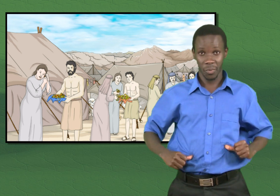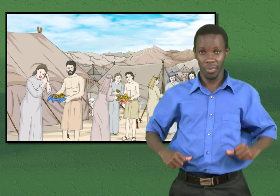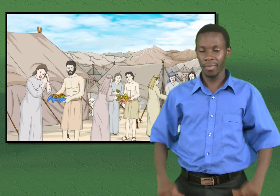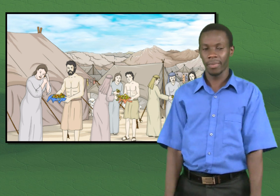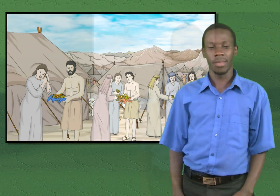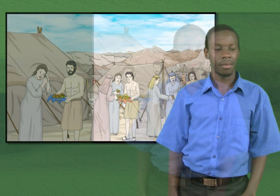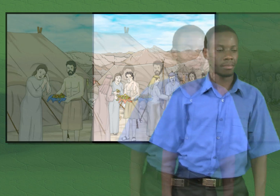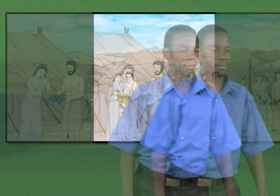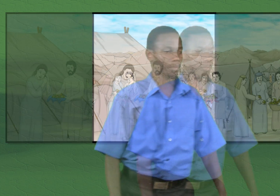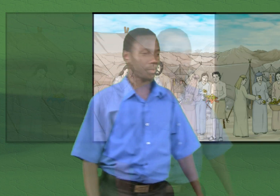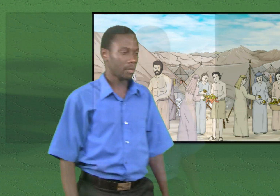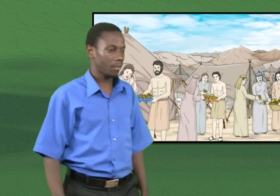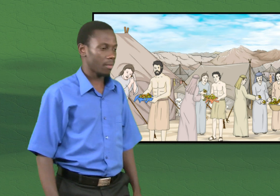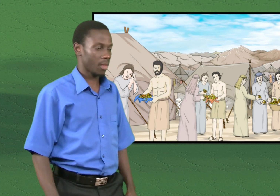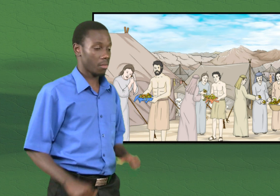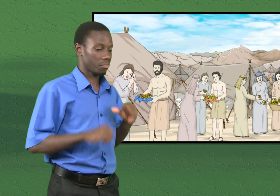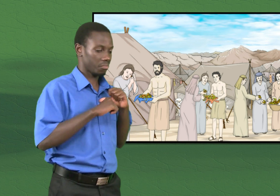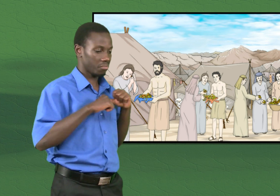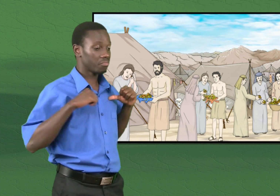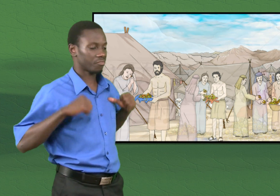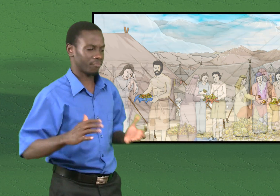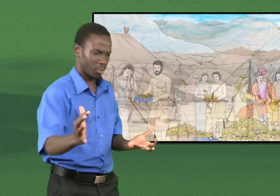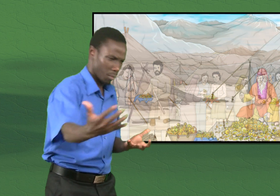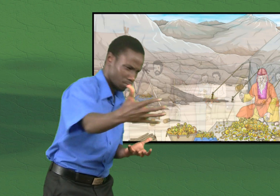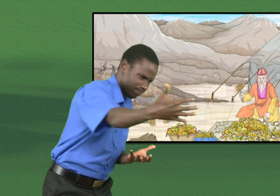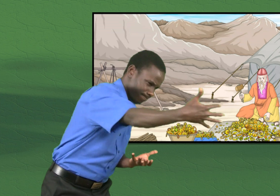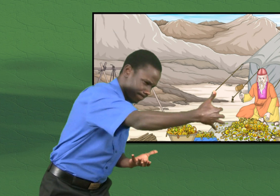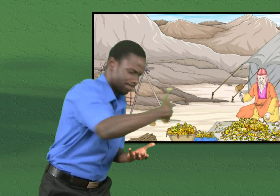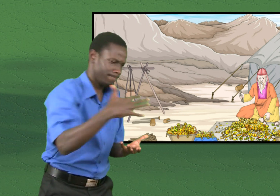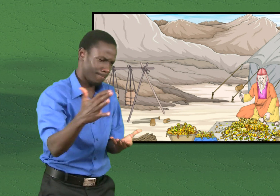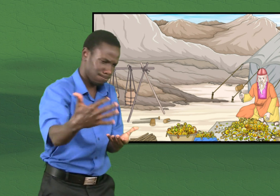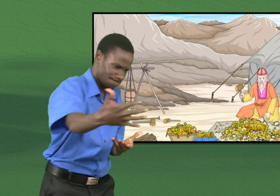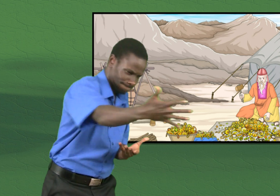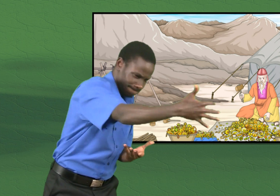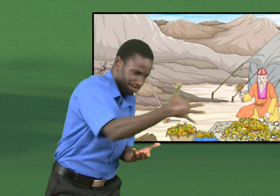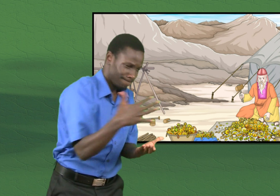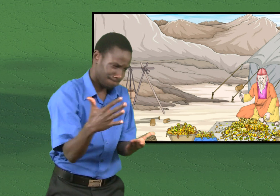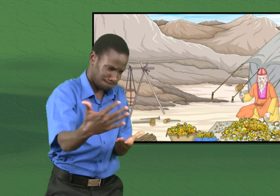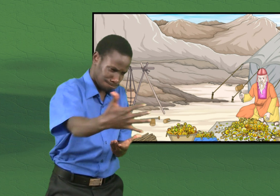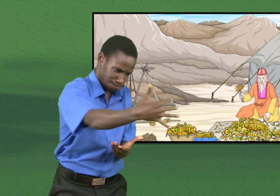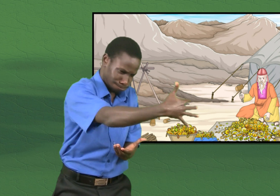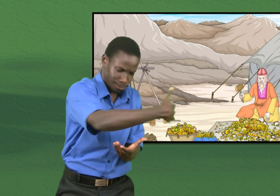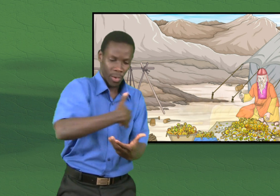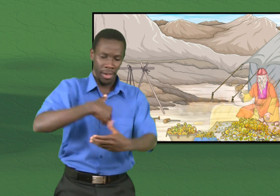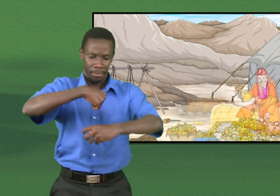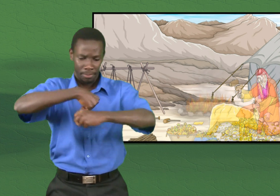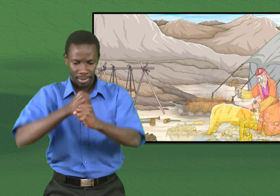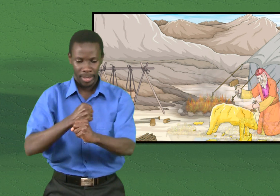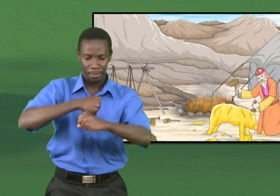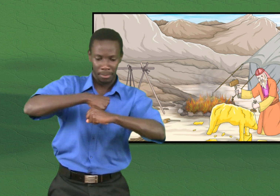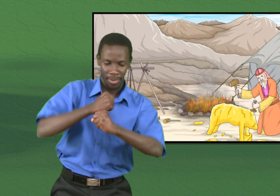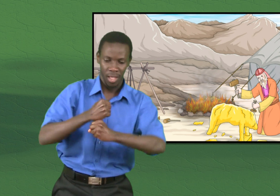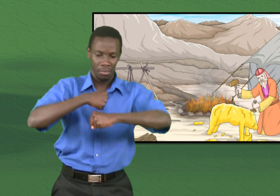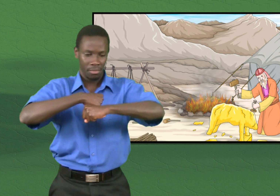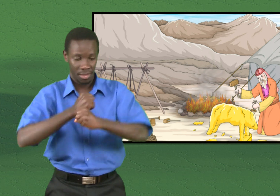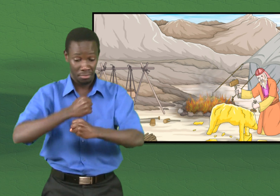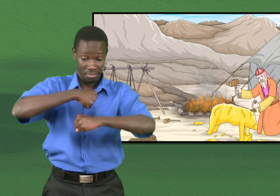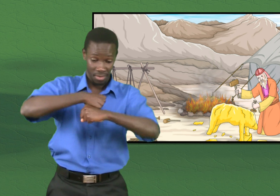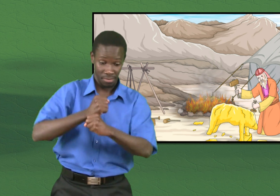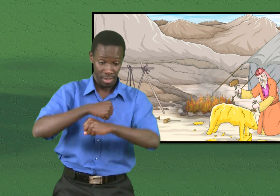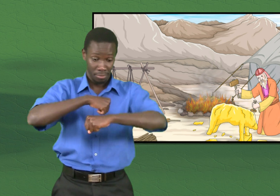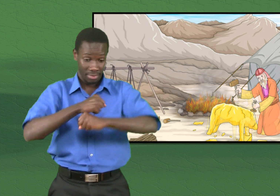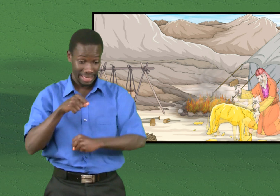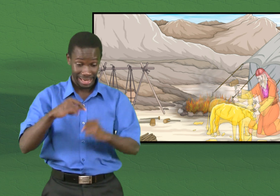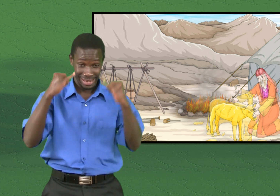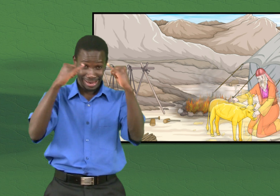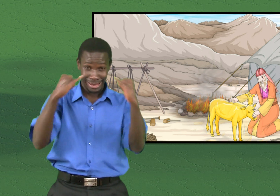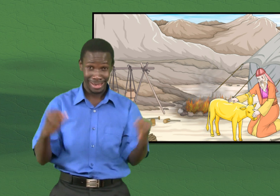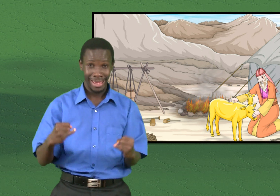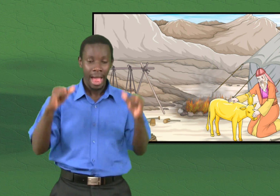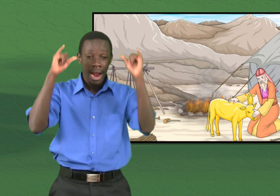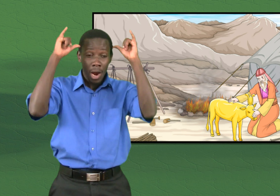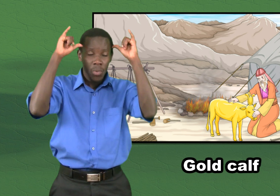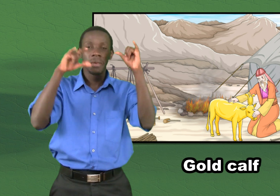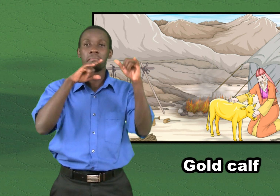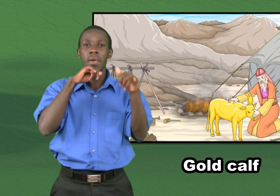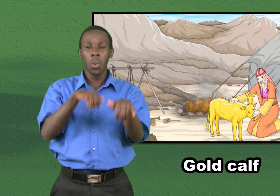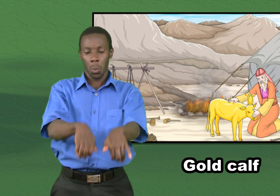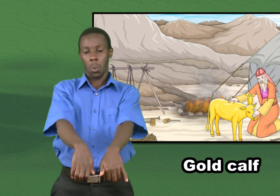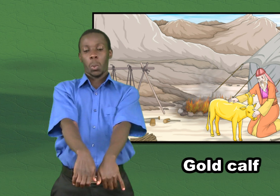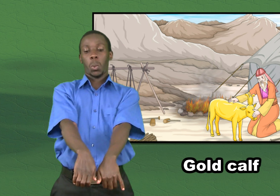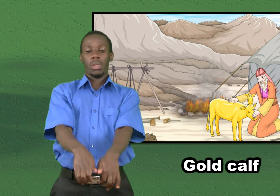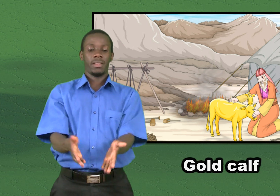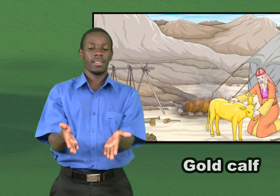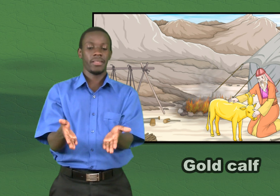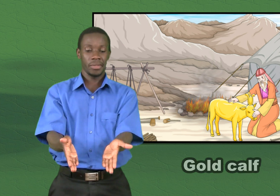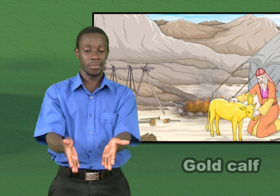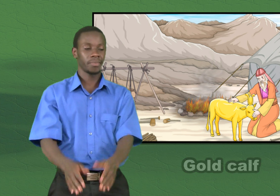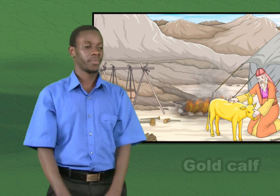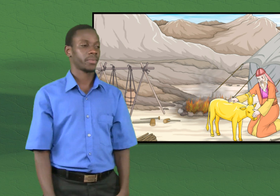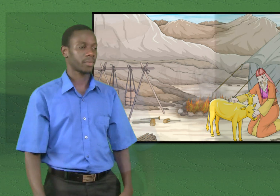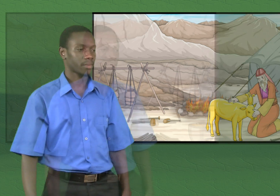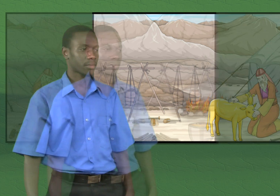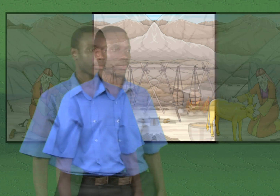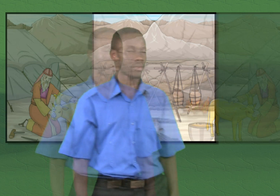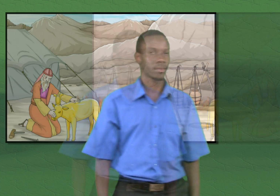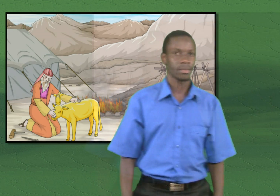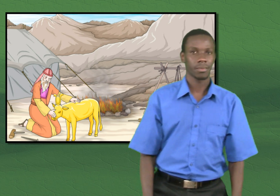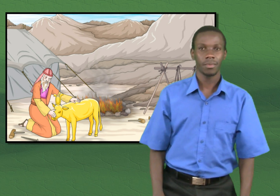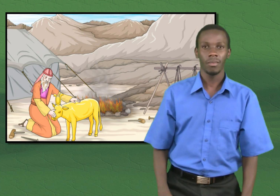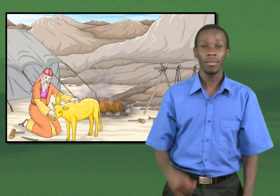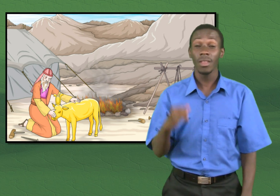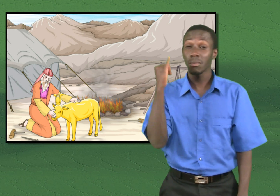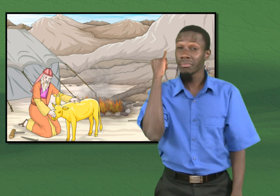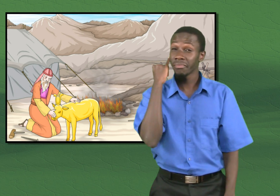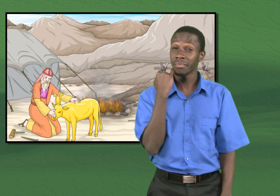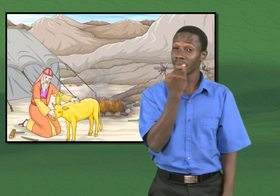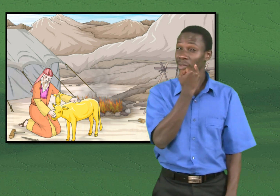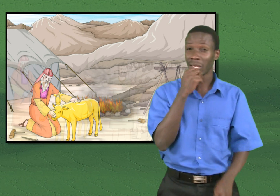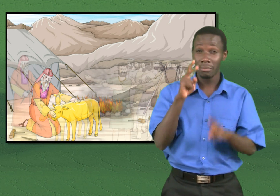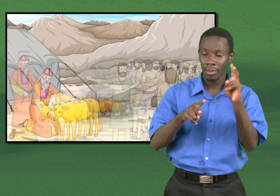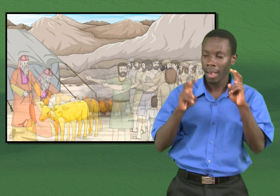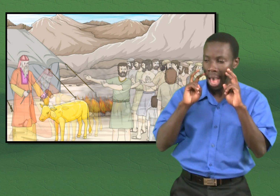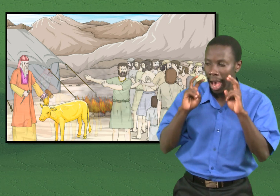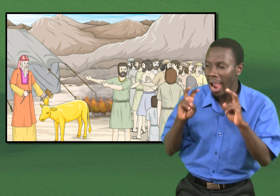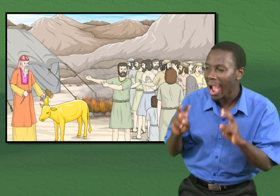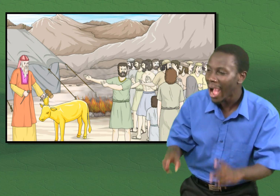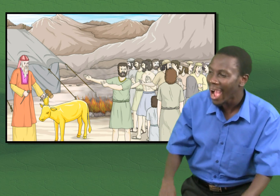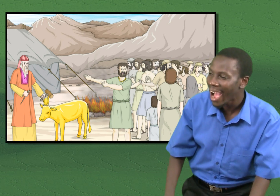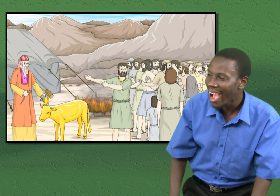He took the gold from their hands, and with an engraving tool he fashioned it into a molten calf.